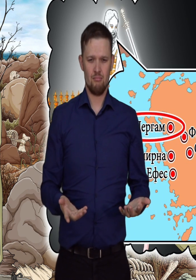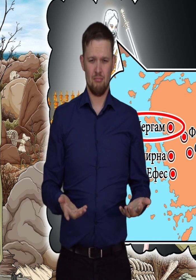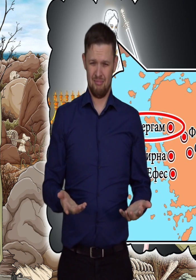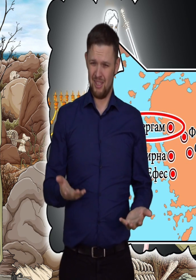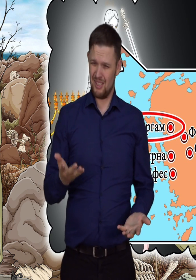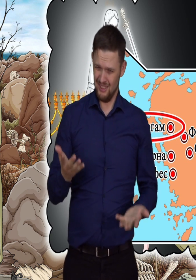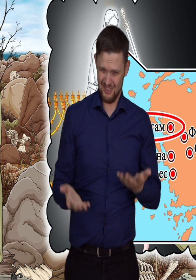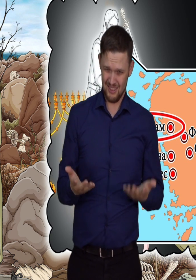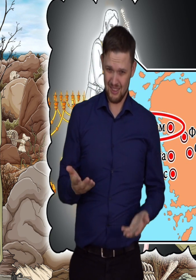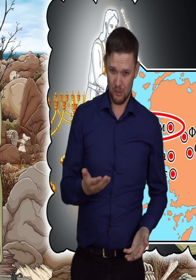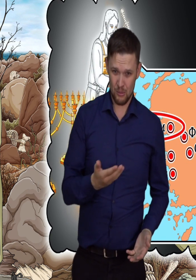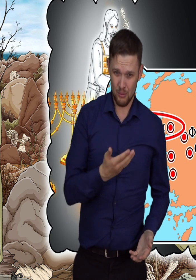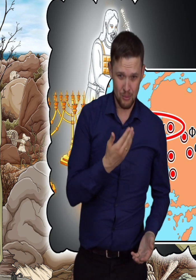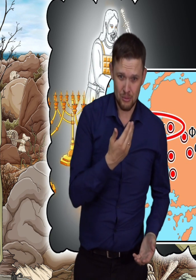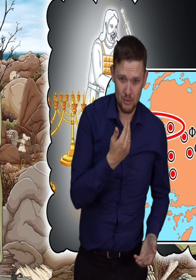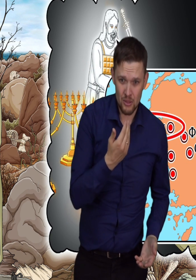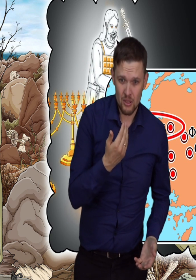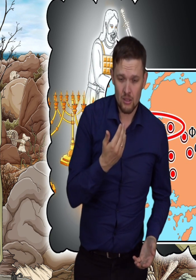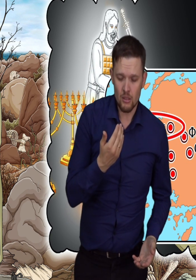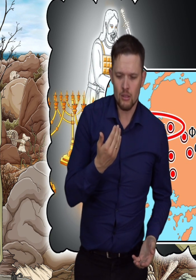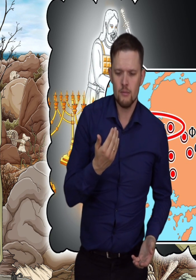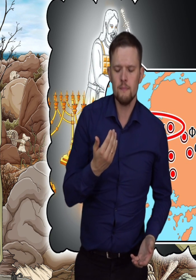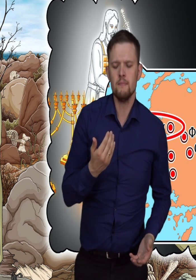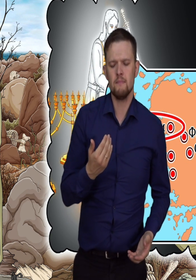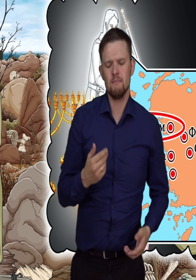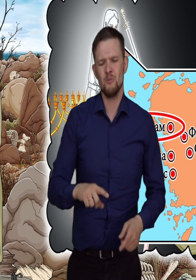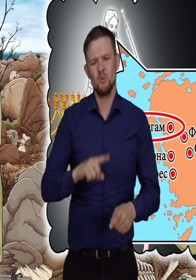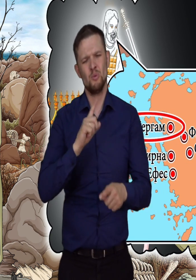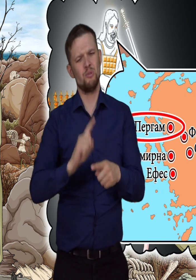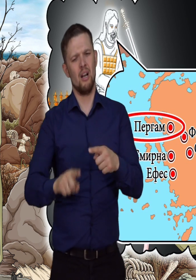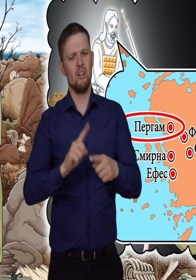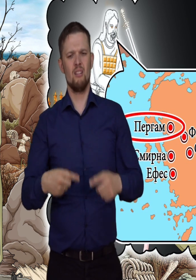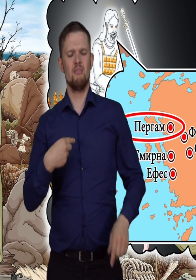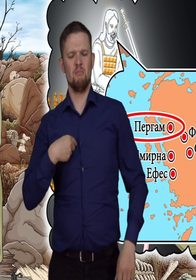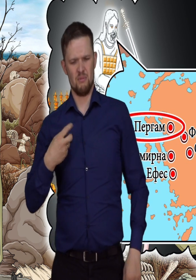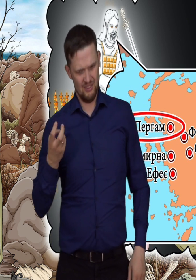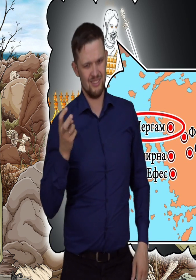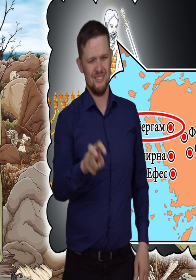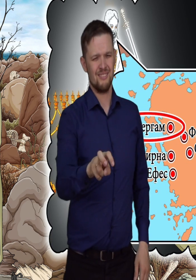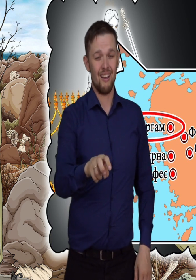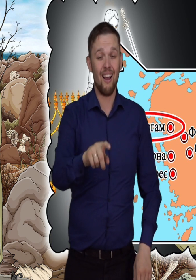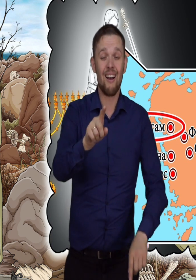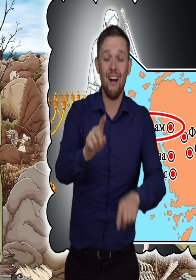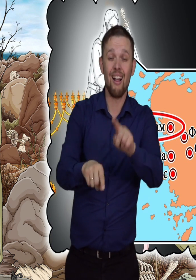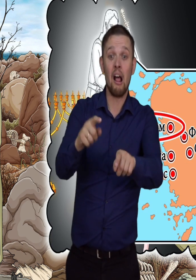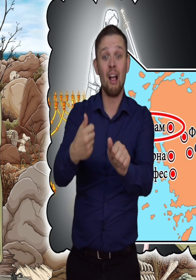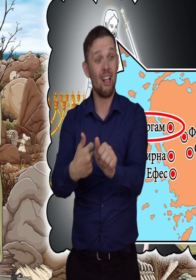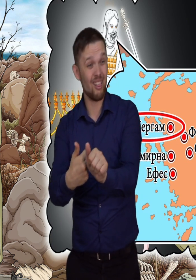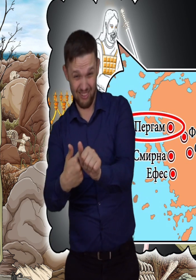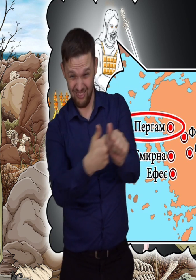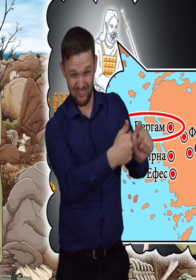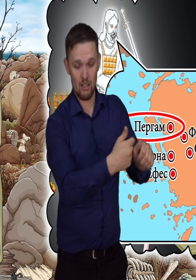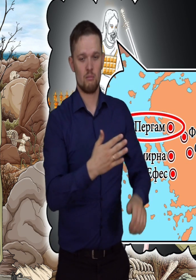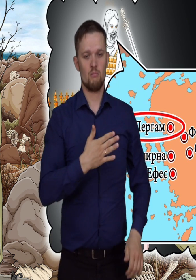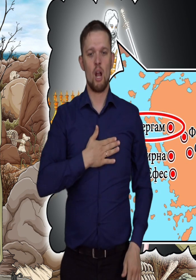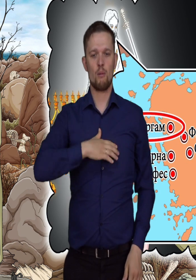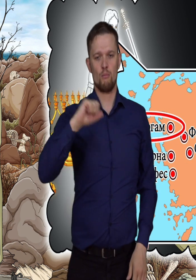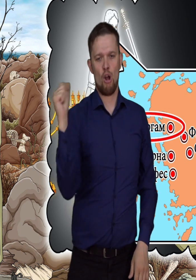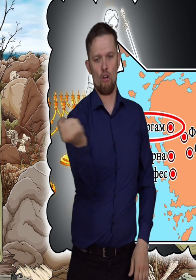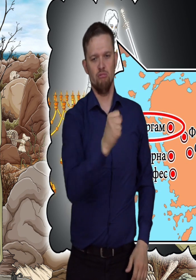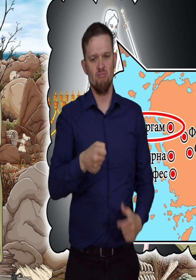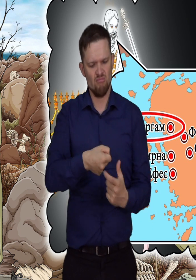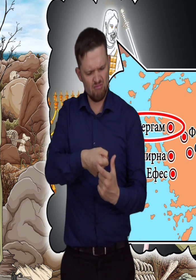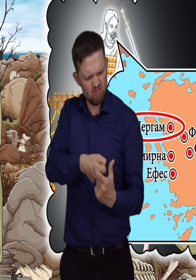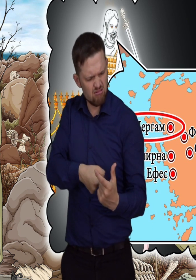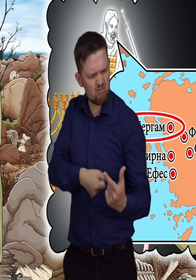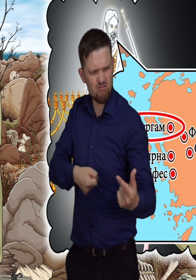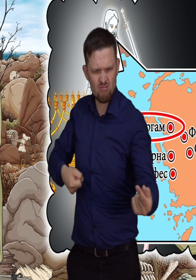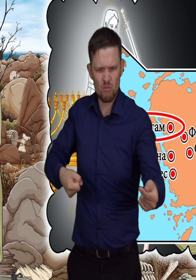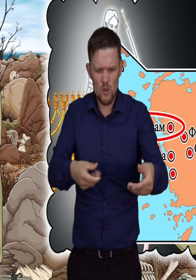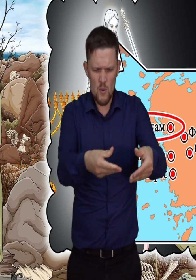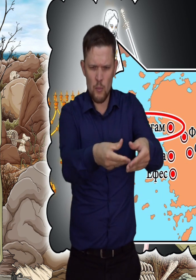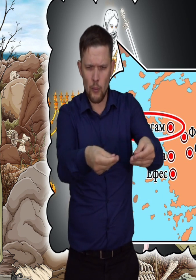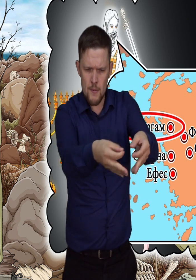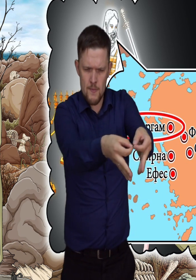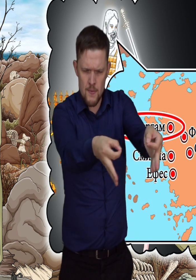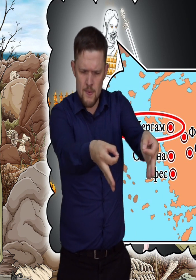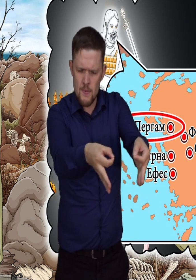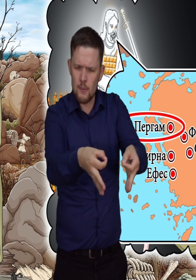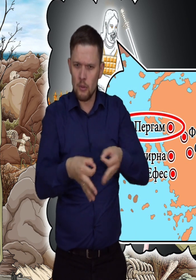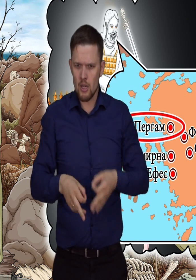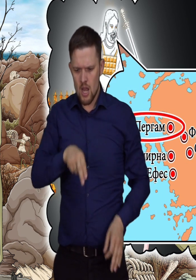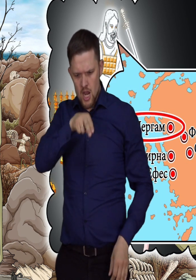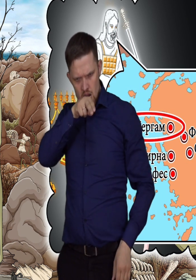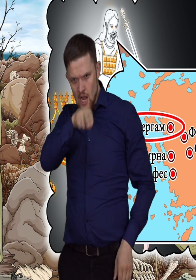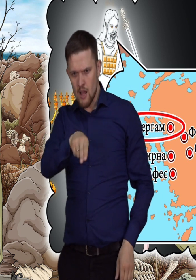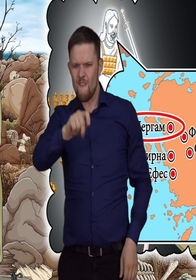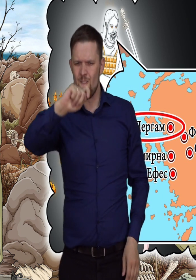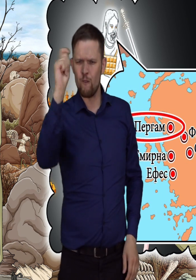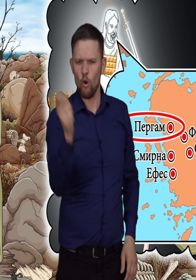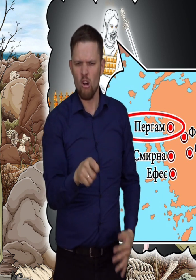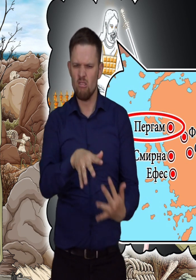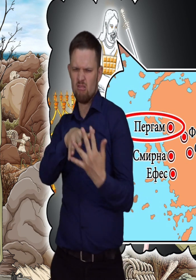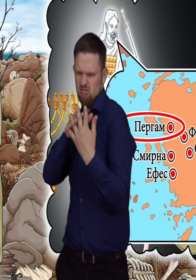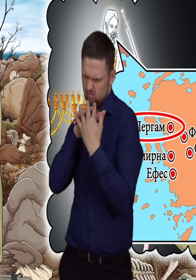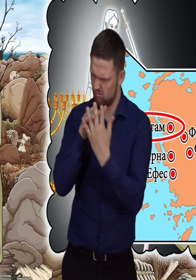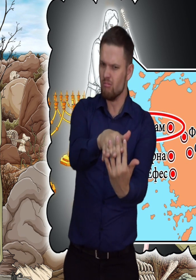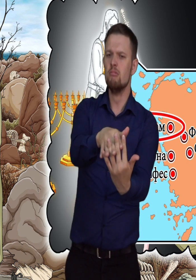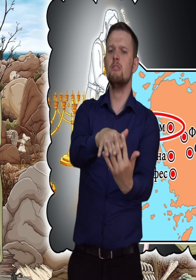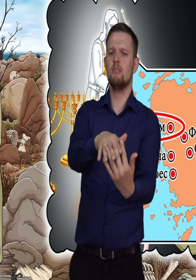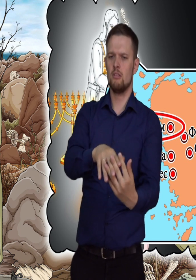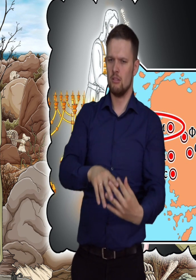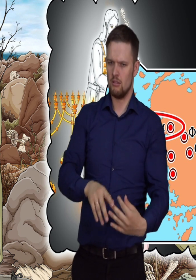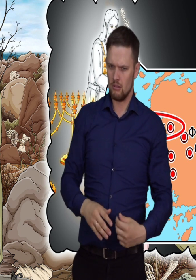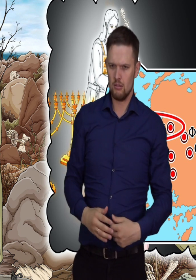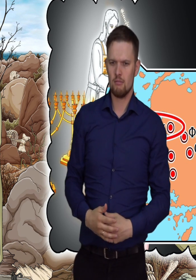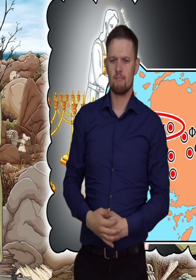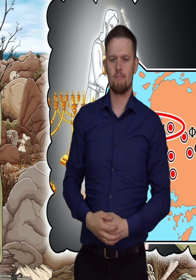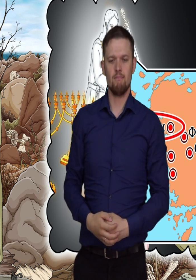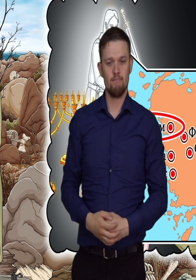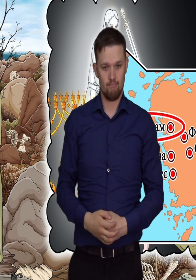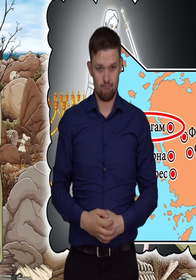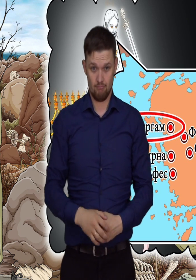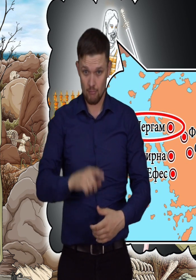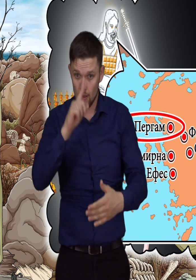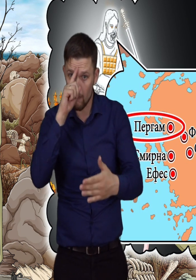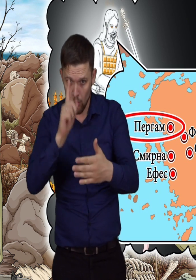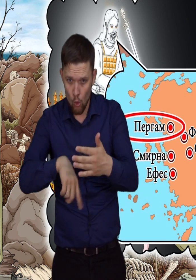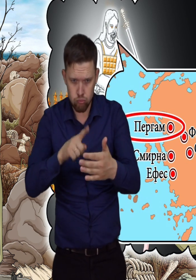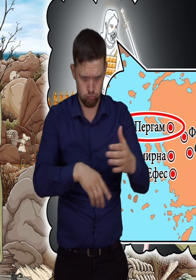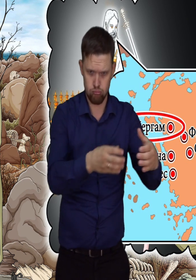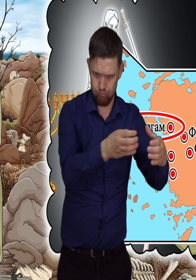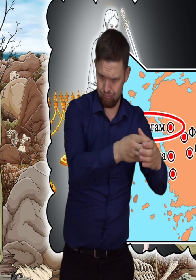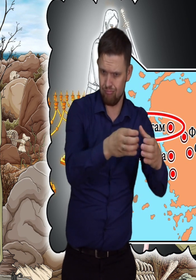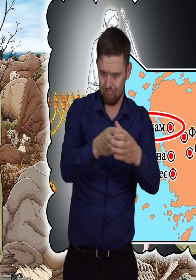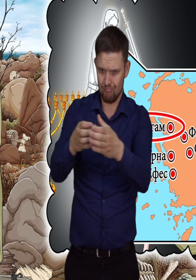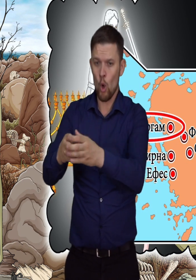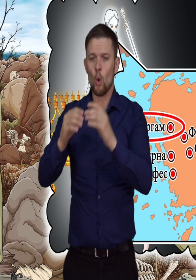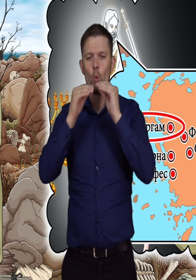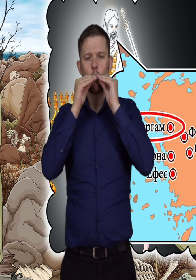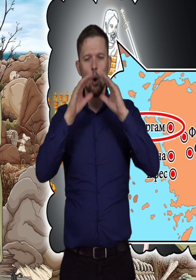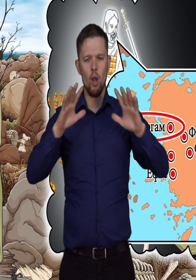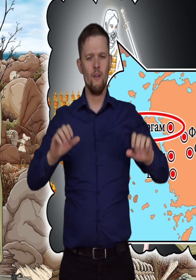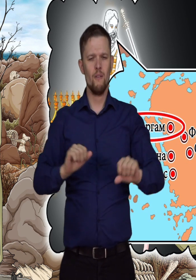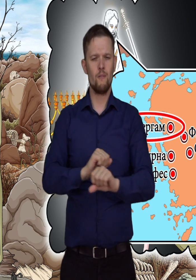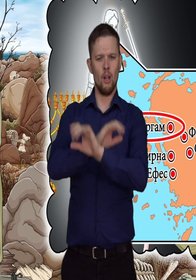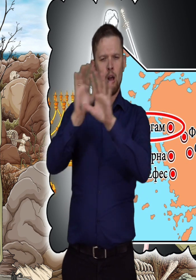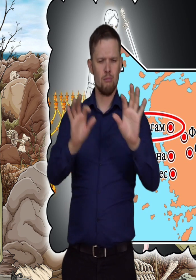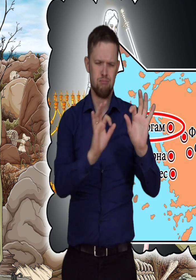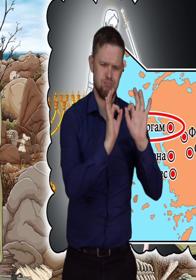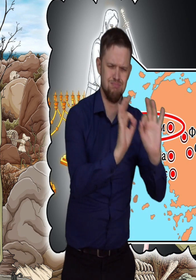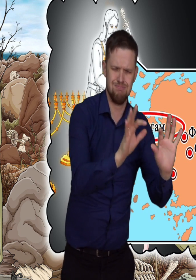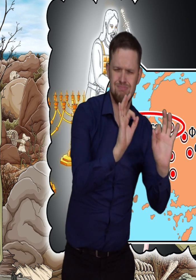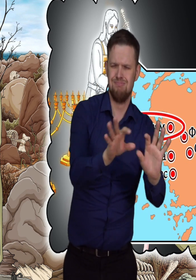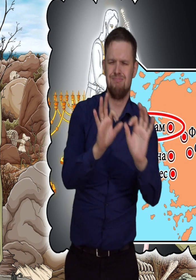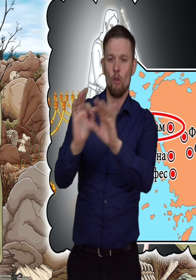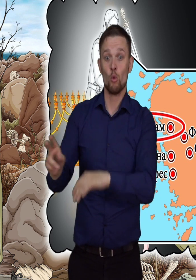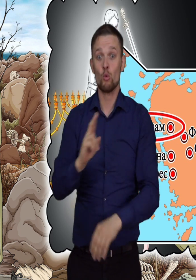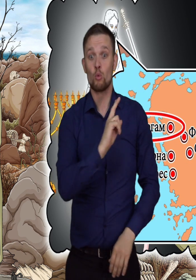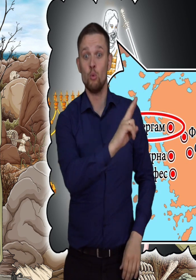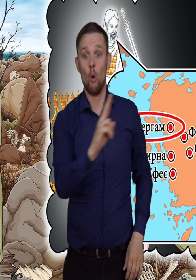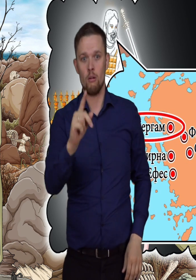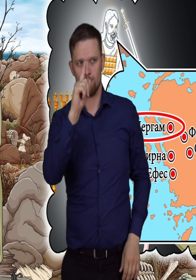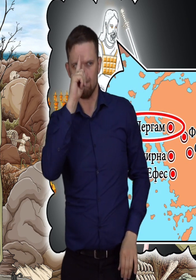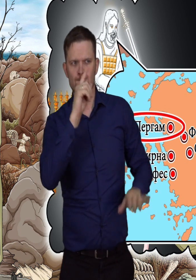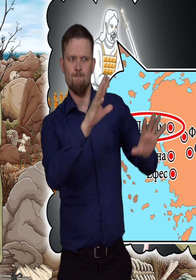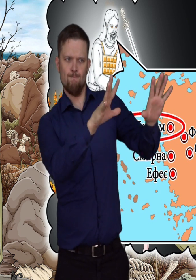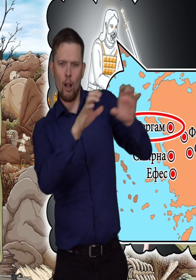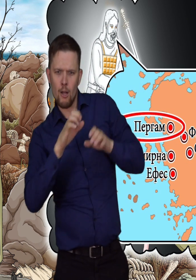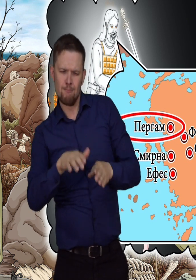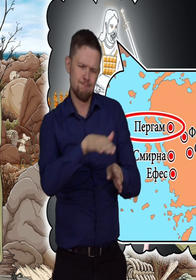Otherwise I will come to you shortly and wage war against them with the sword of My mouth.